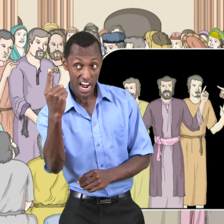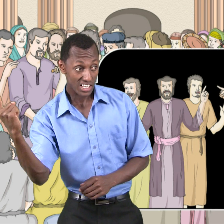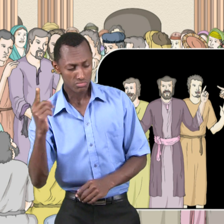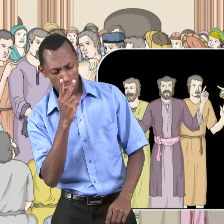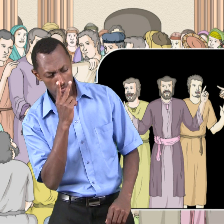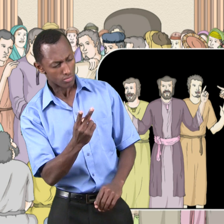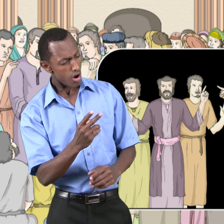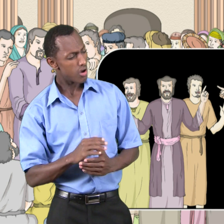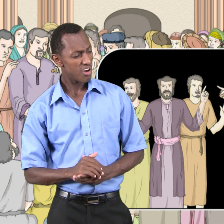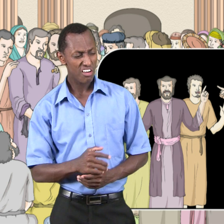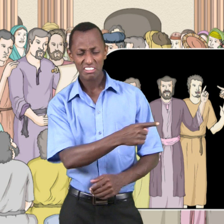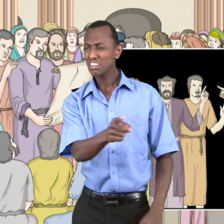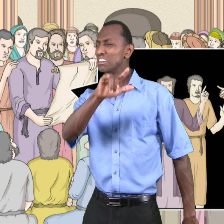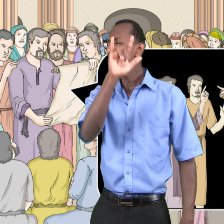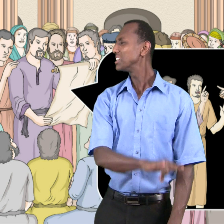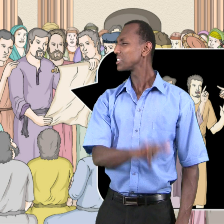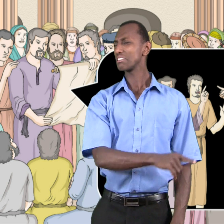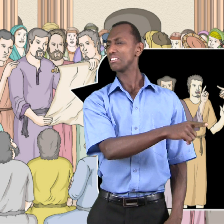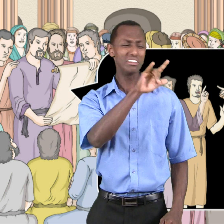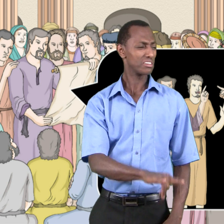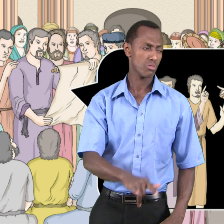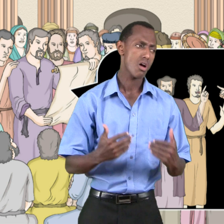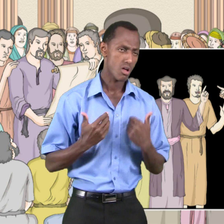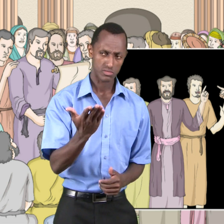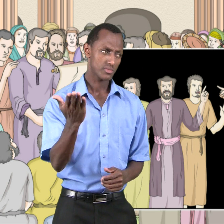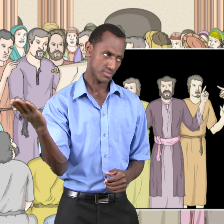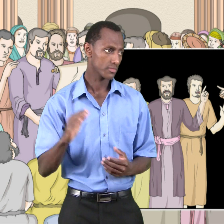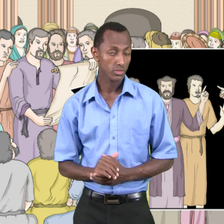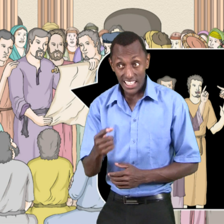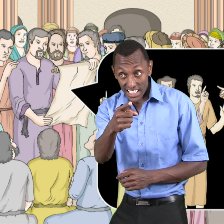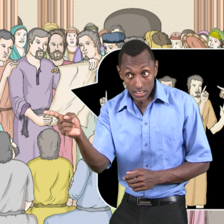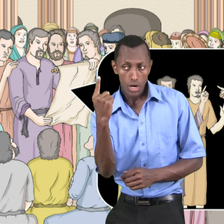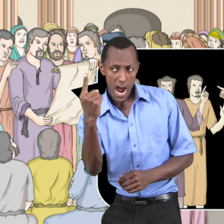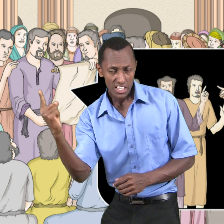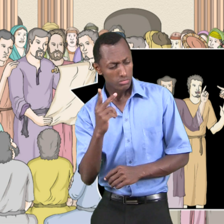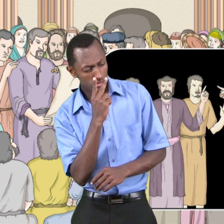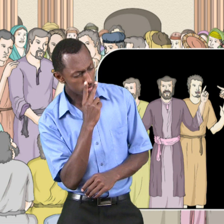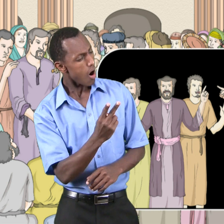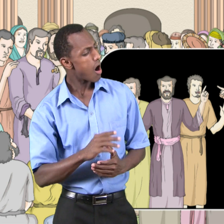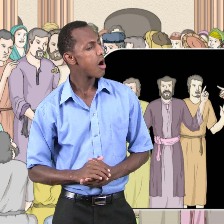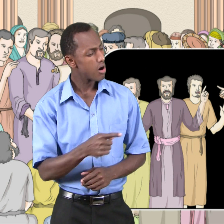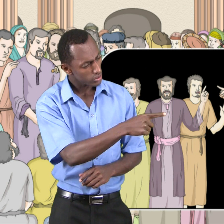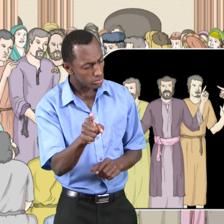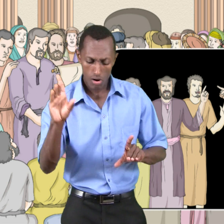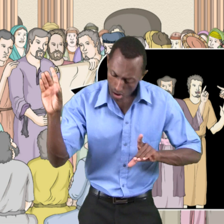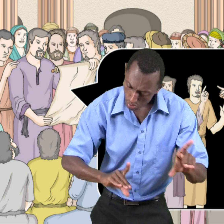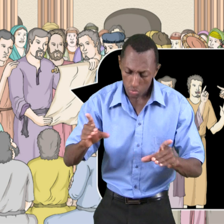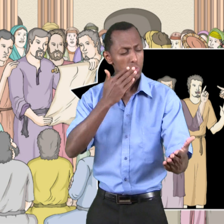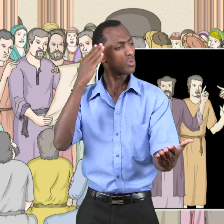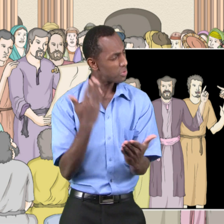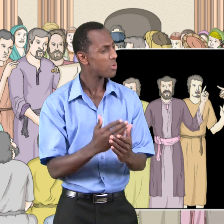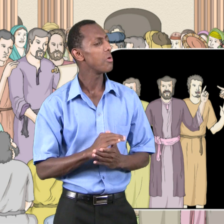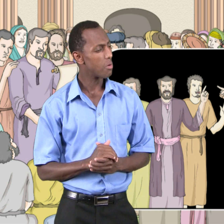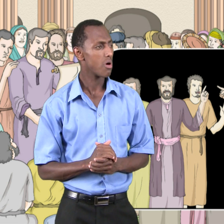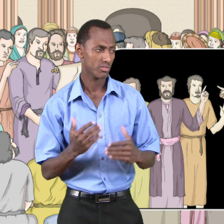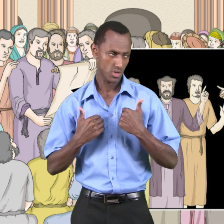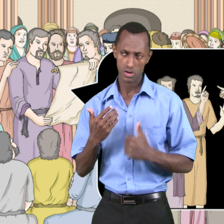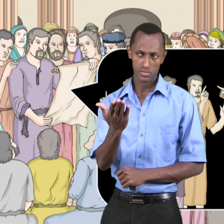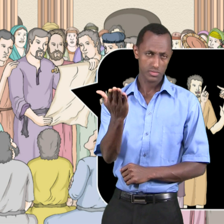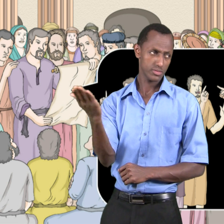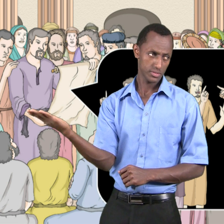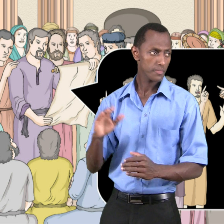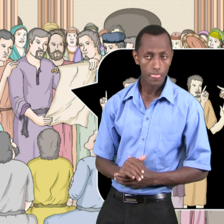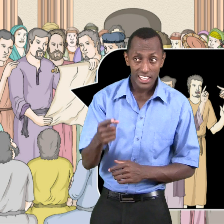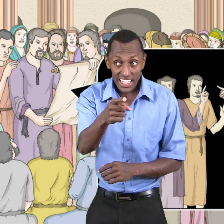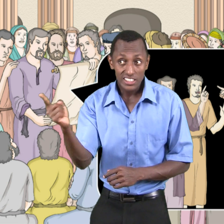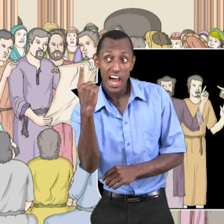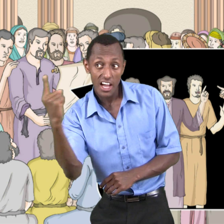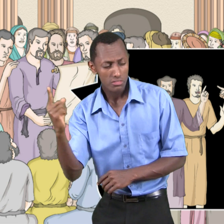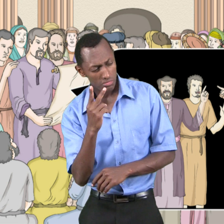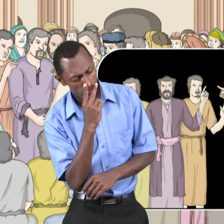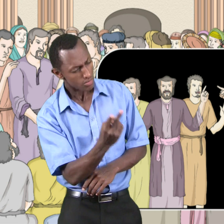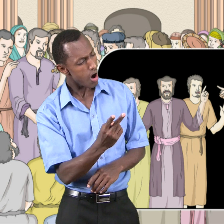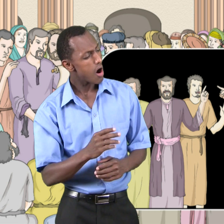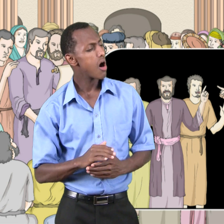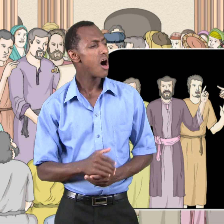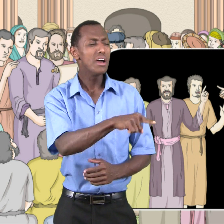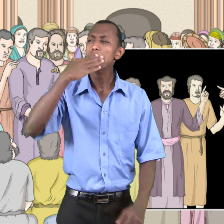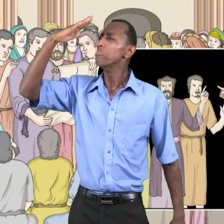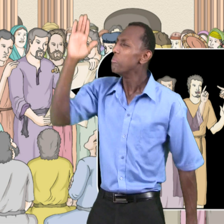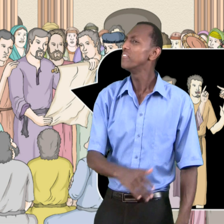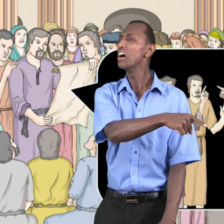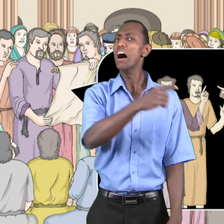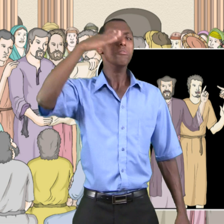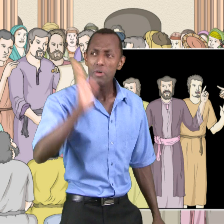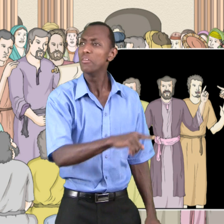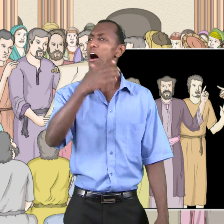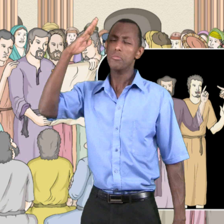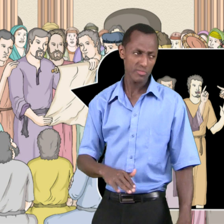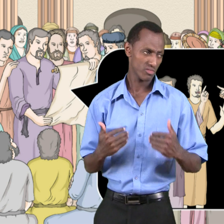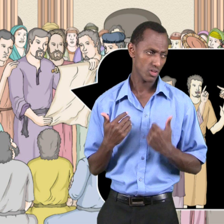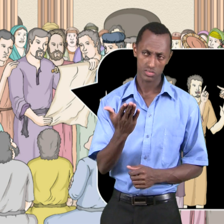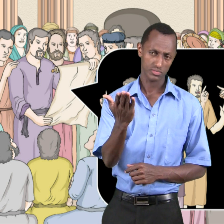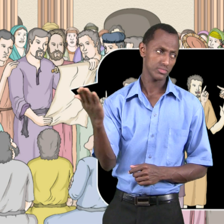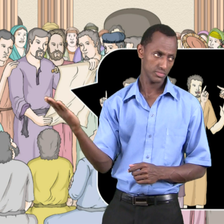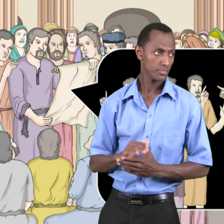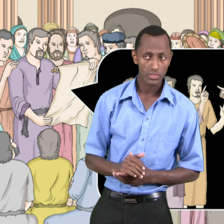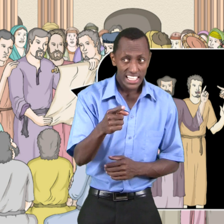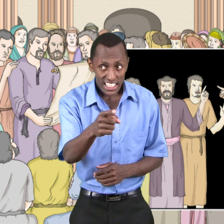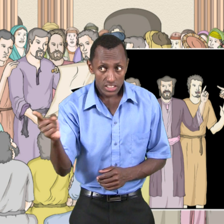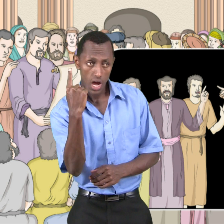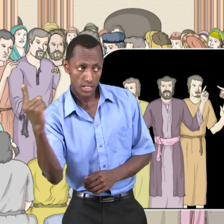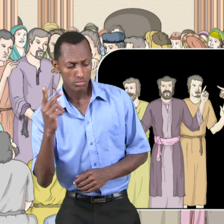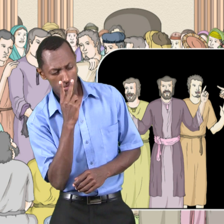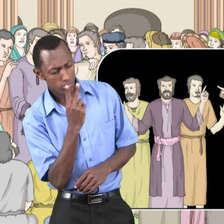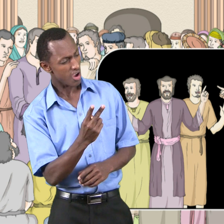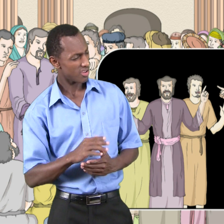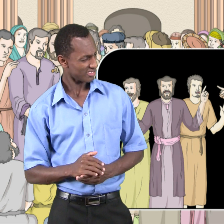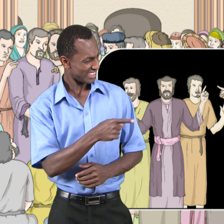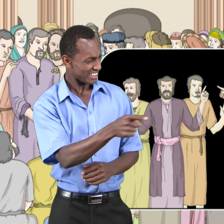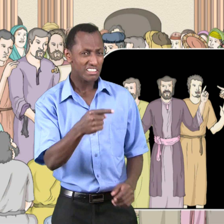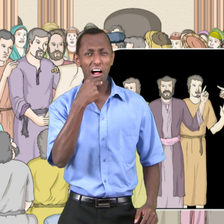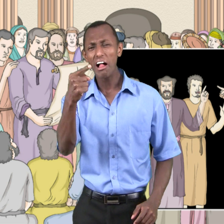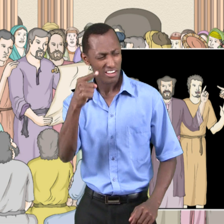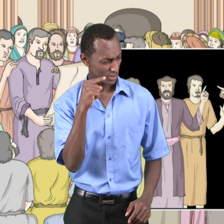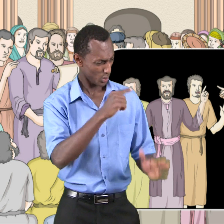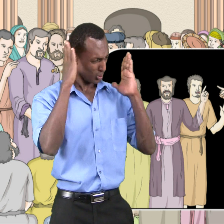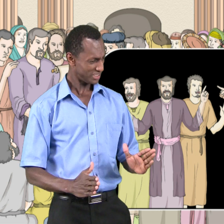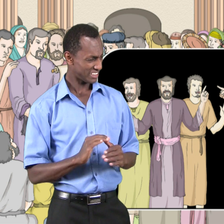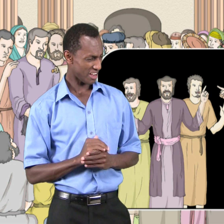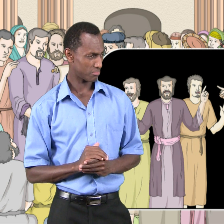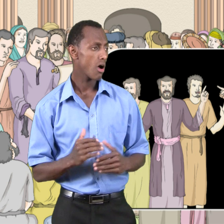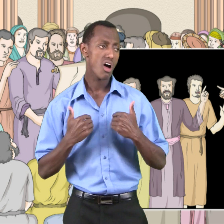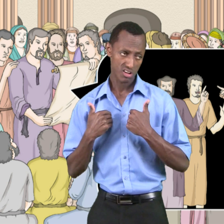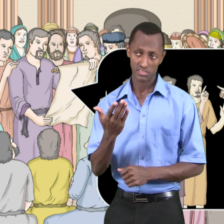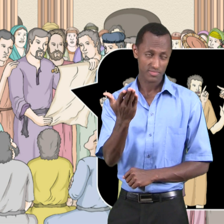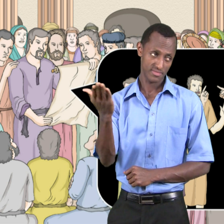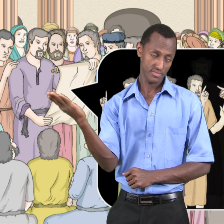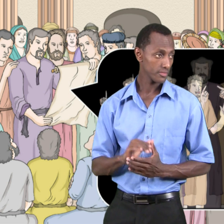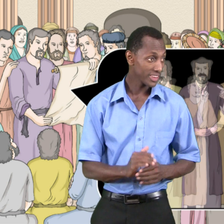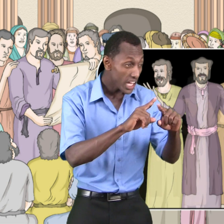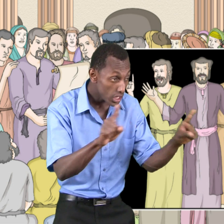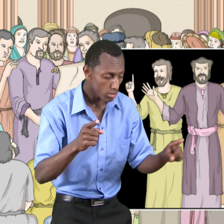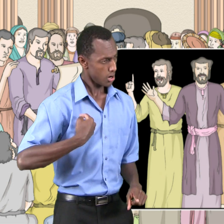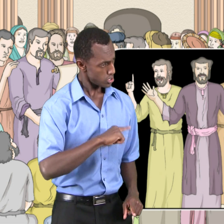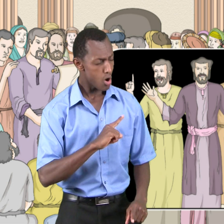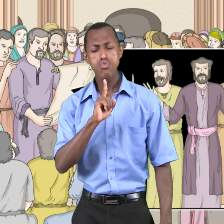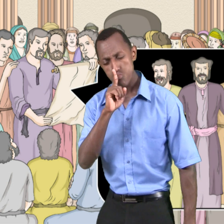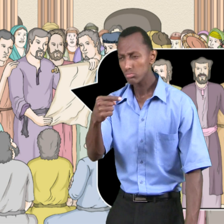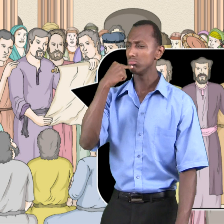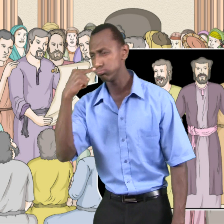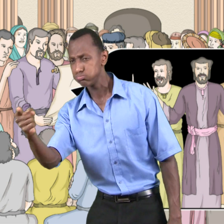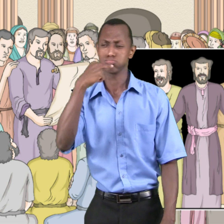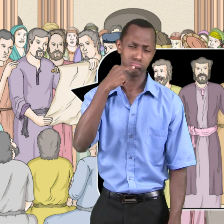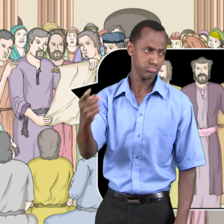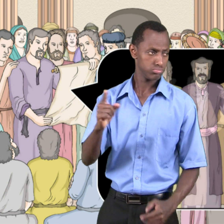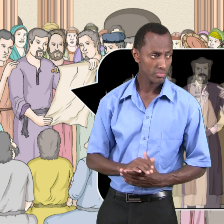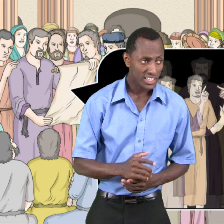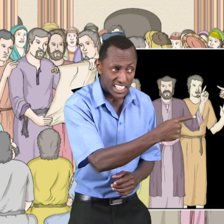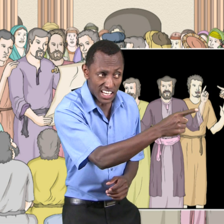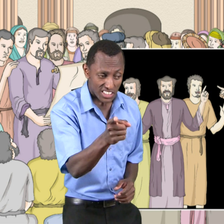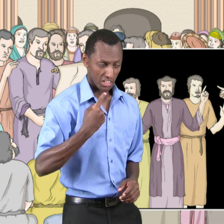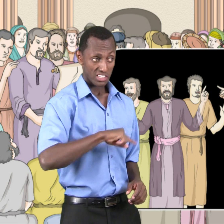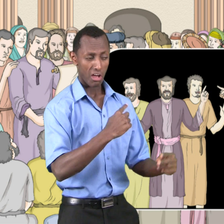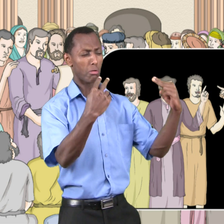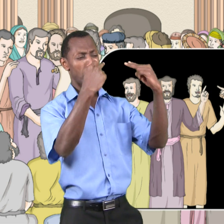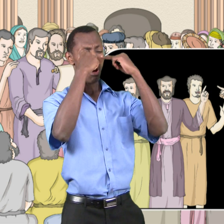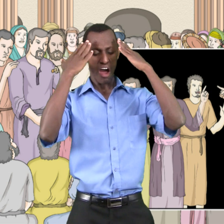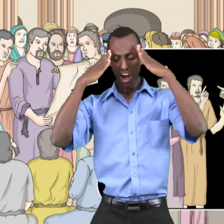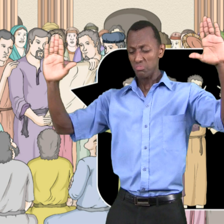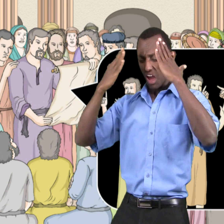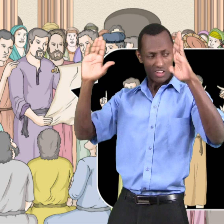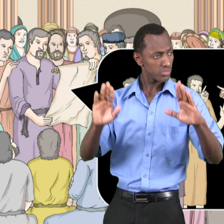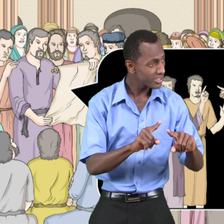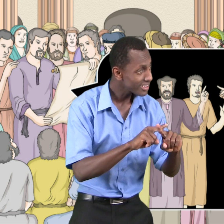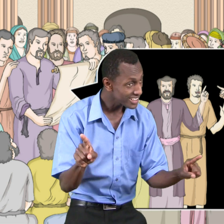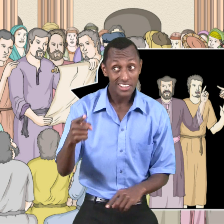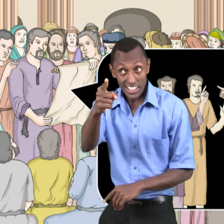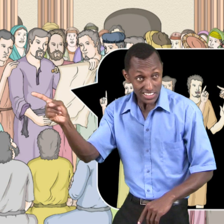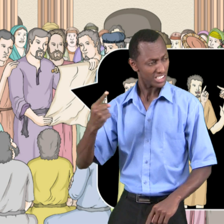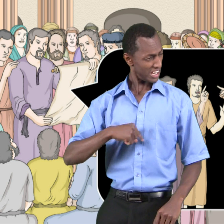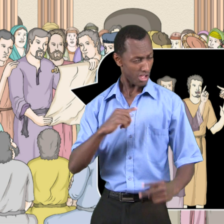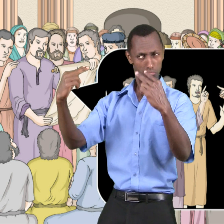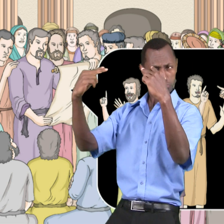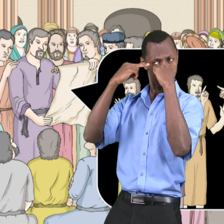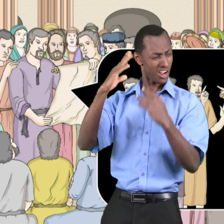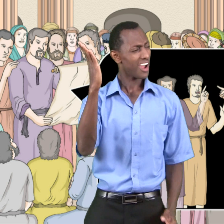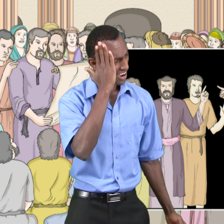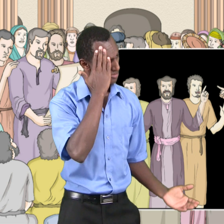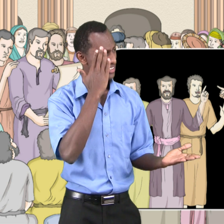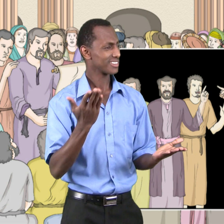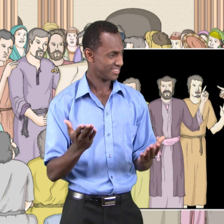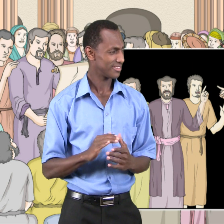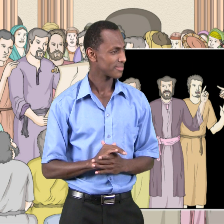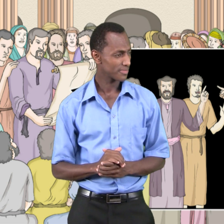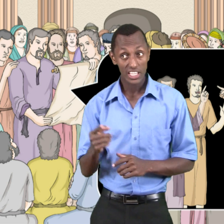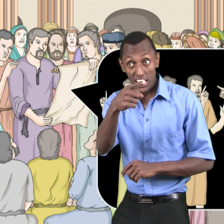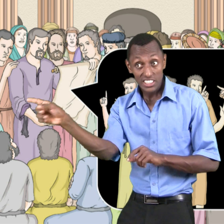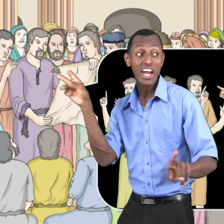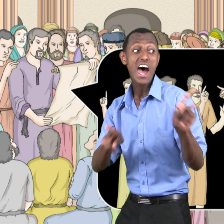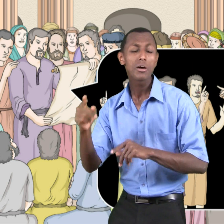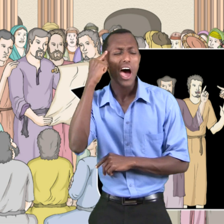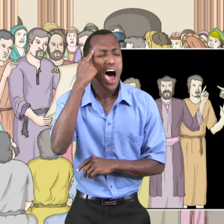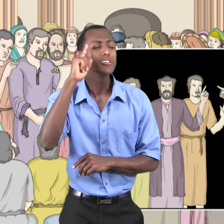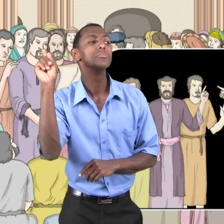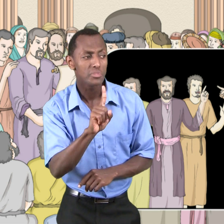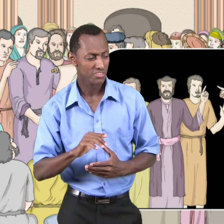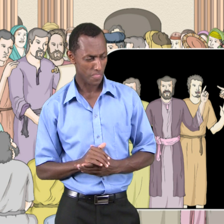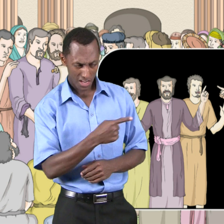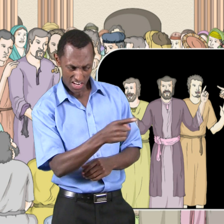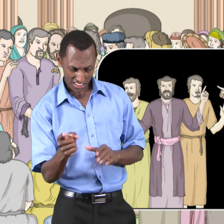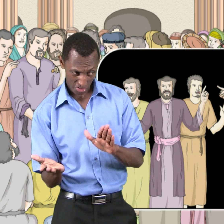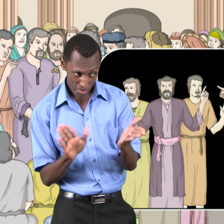through glory and dishonor, slander and praise; viewed as imposters, yet genuine; as unknown, yet well-known;